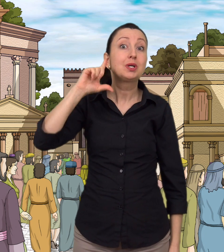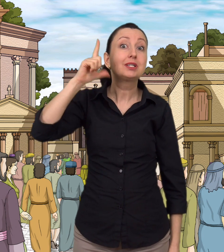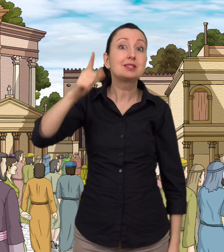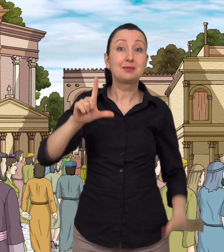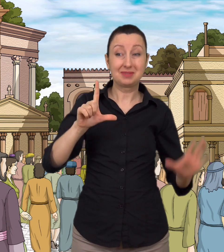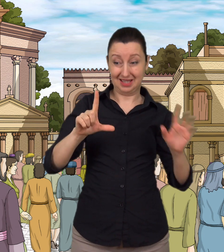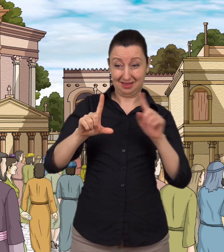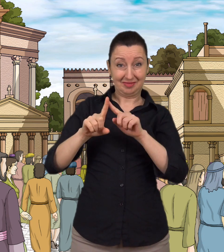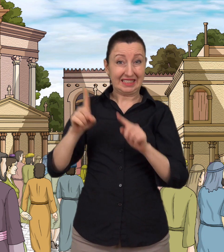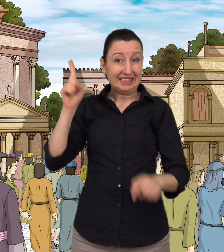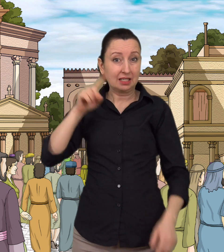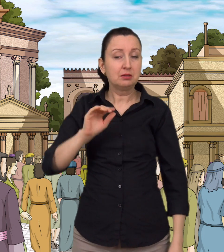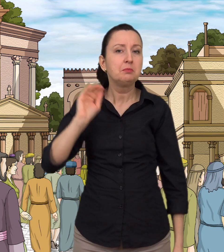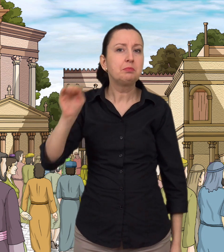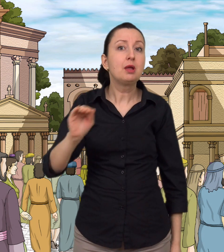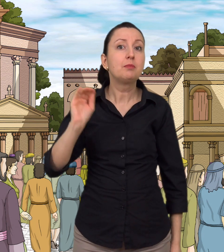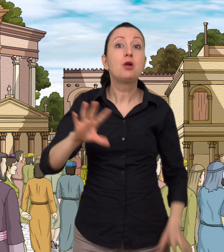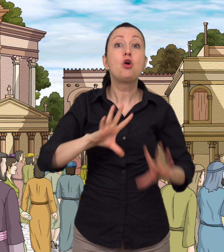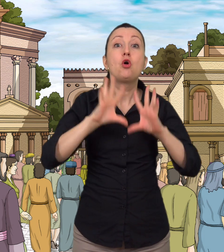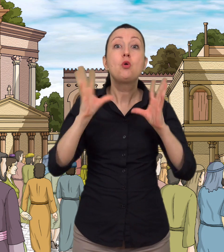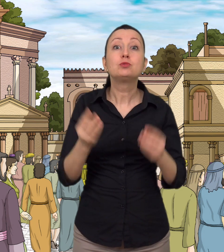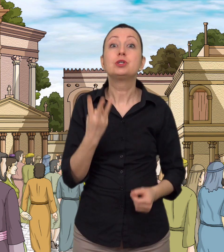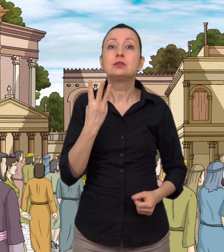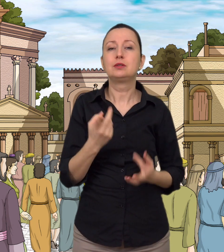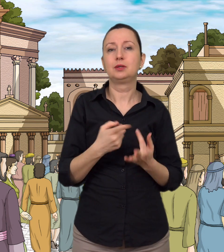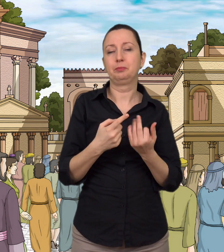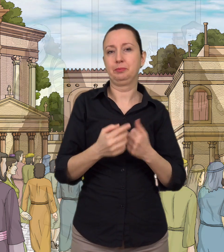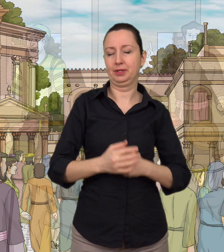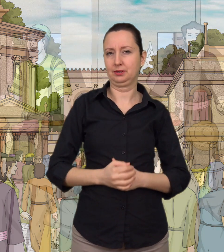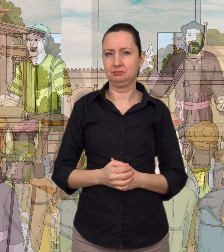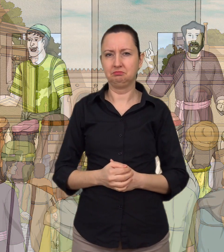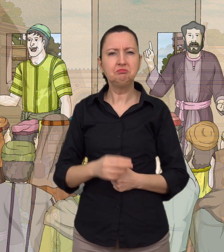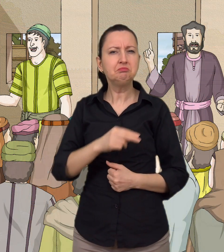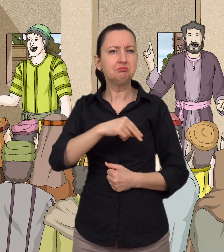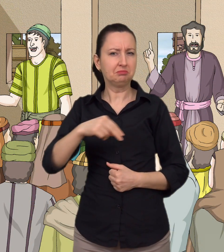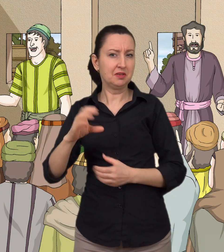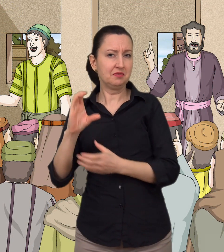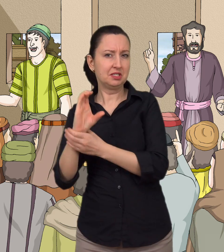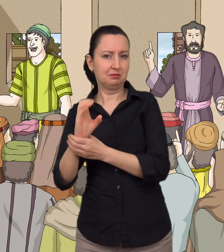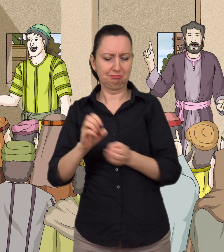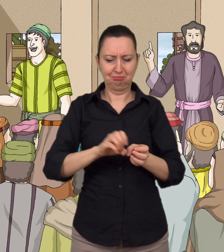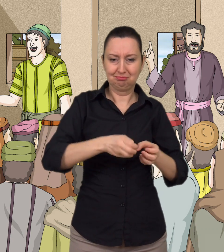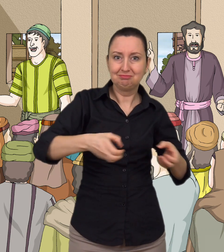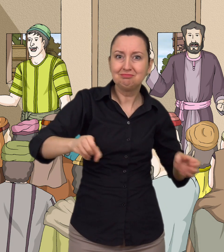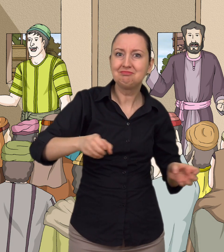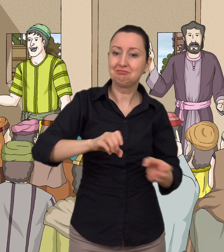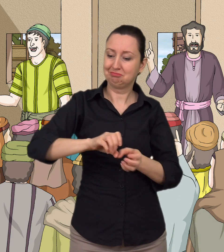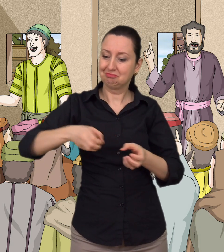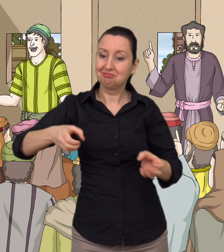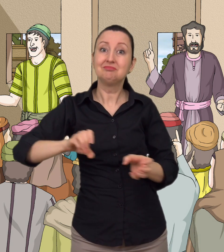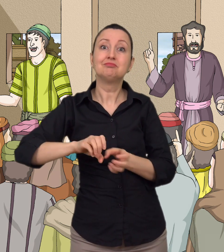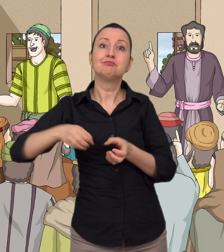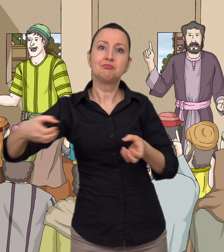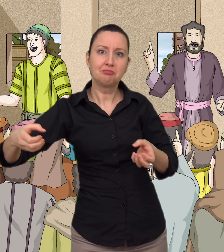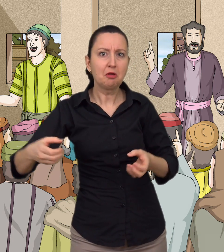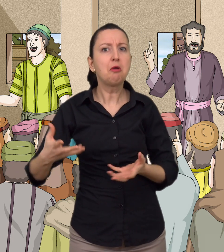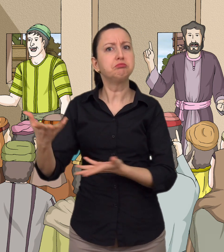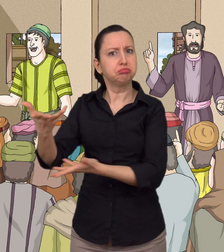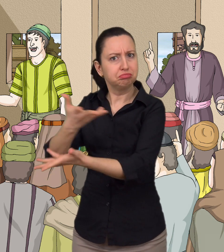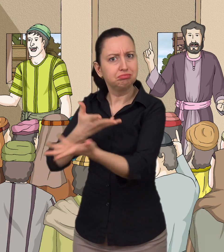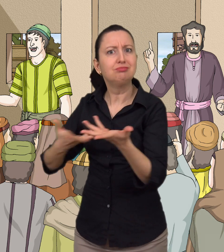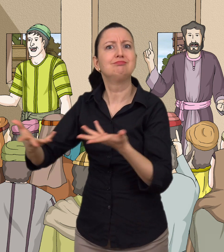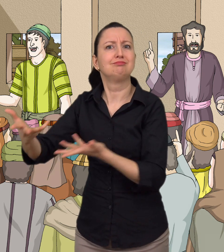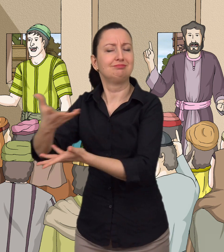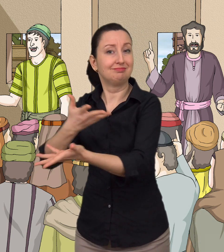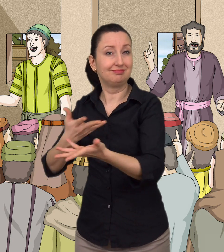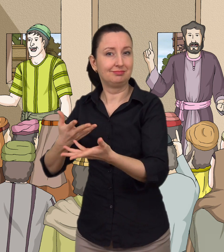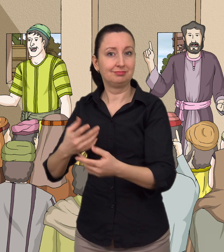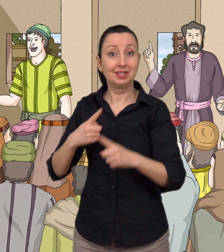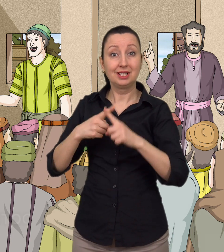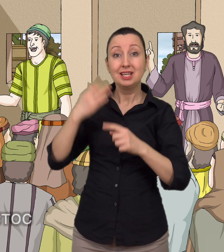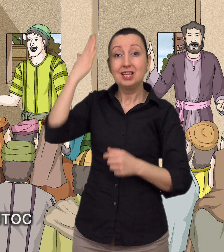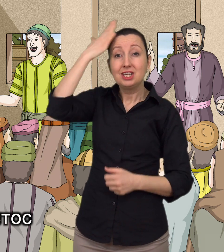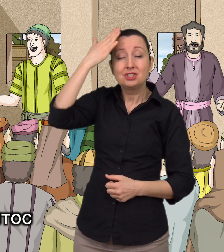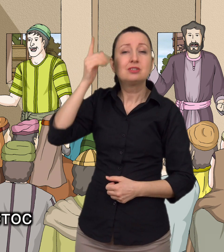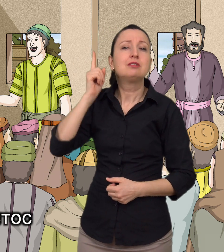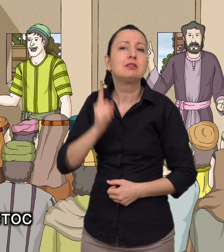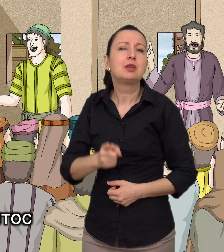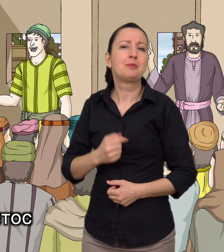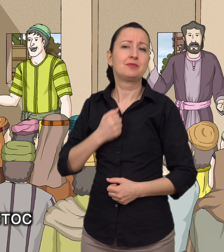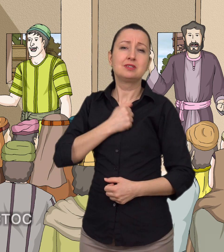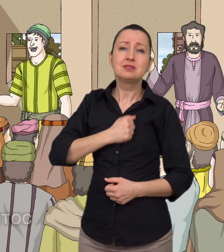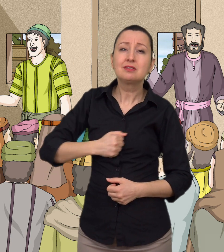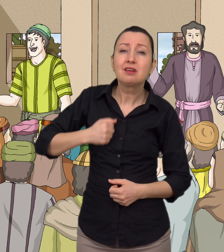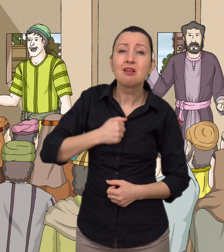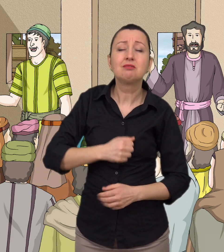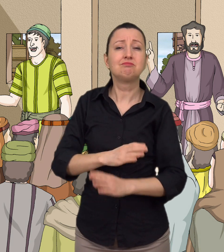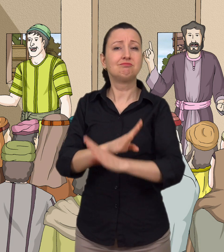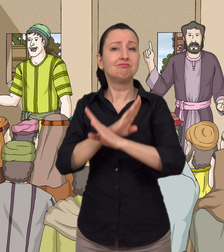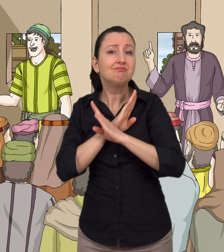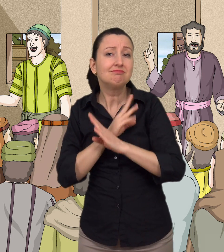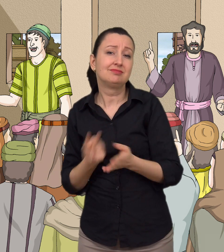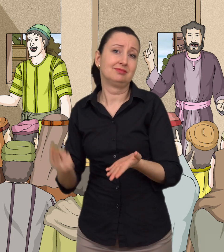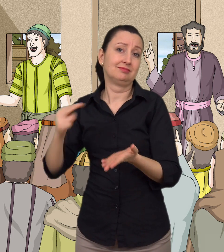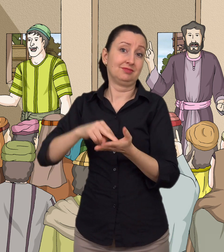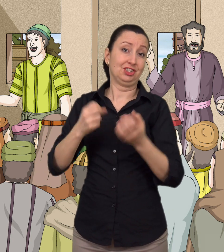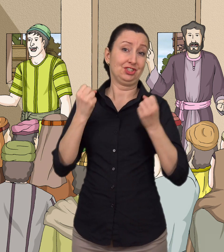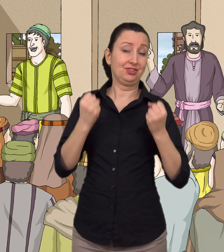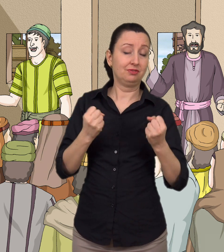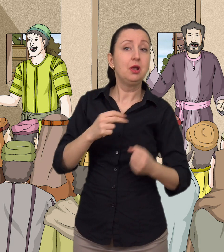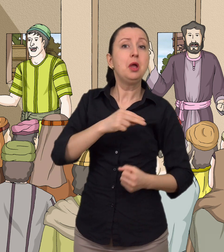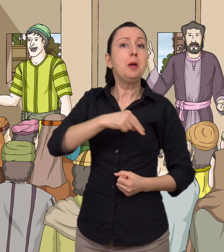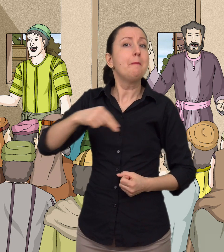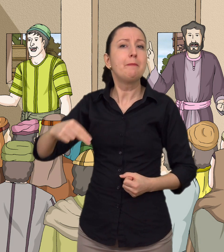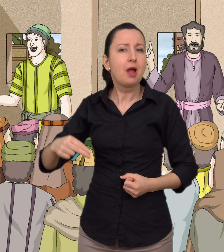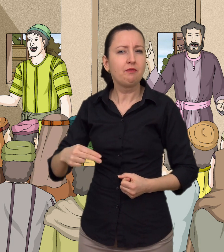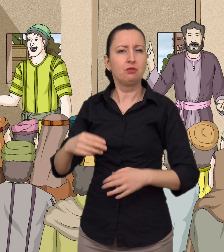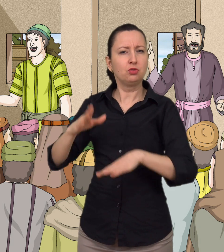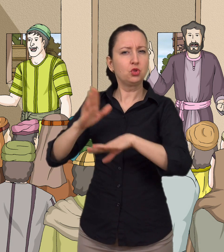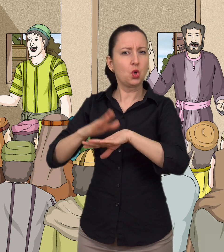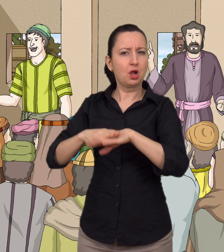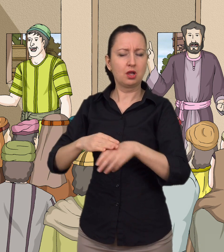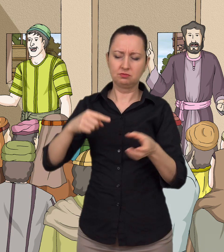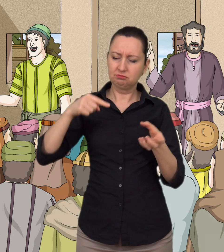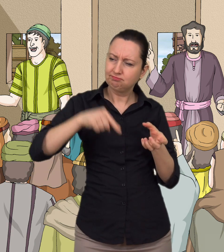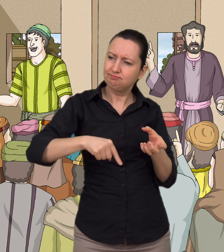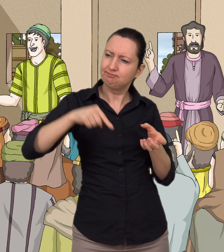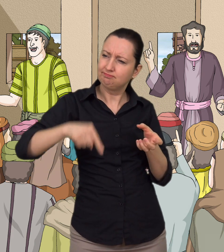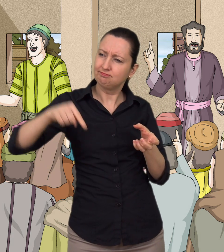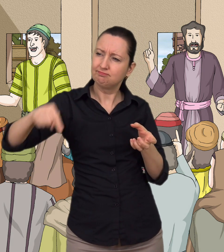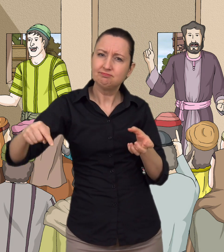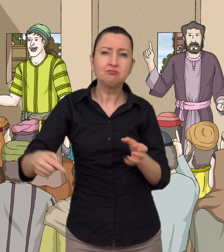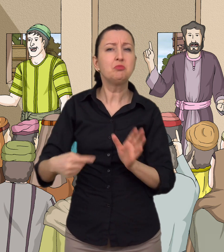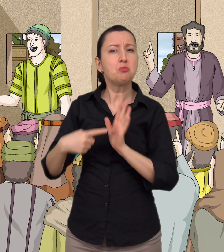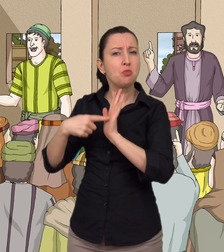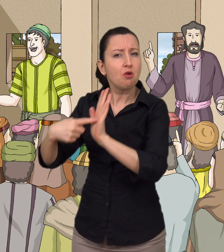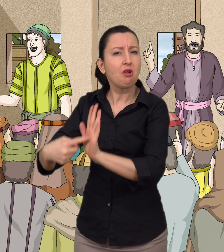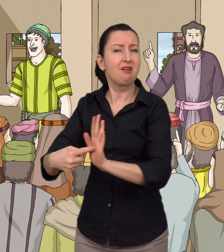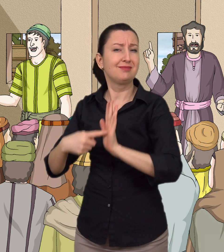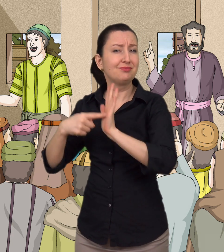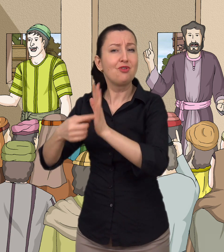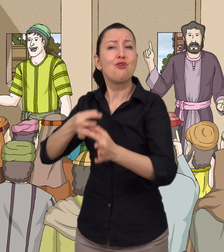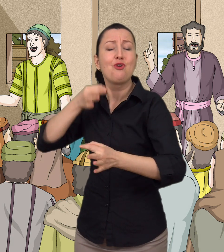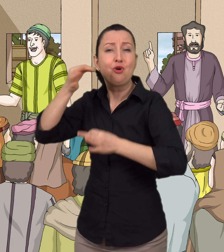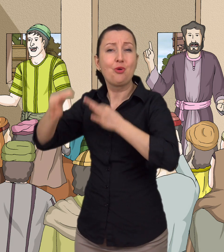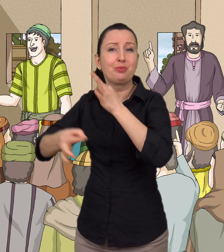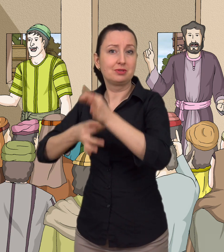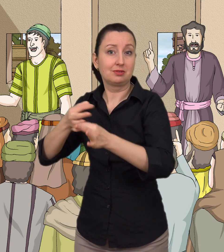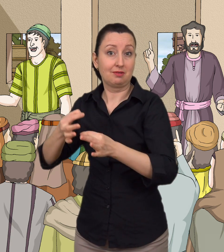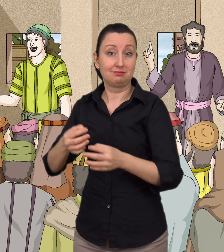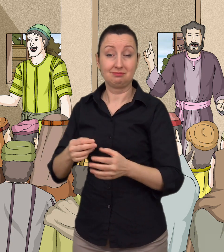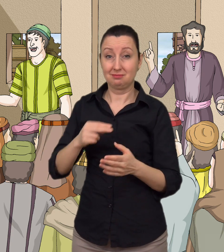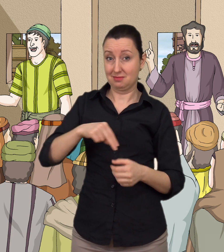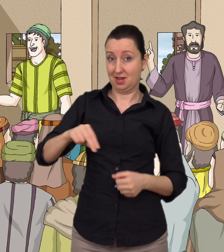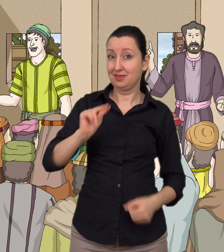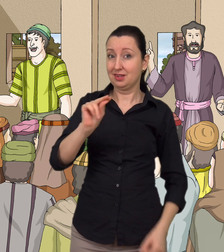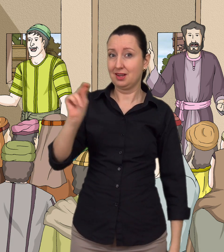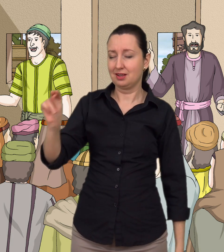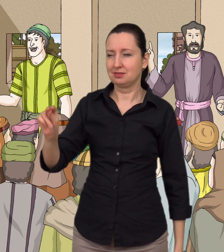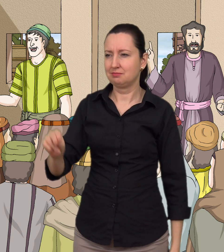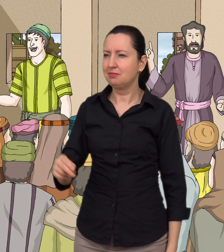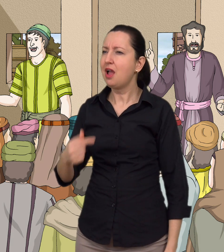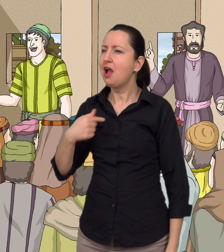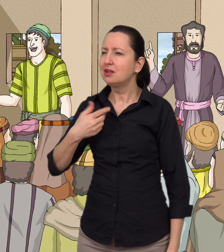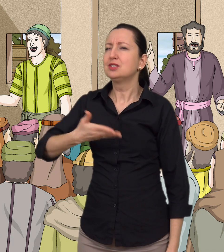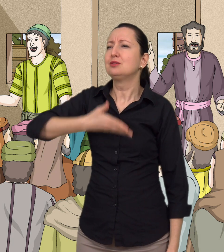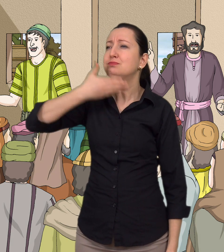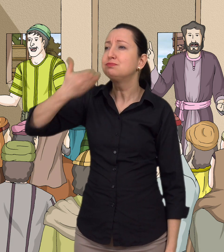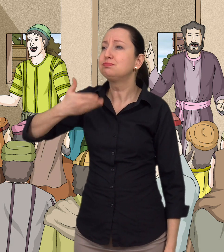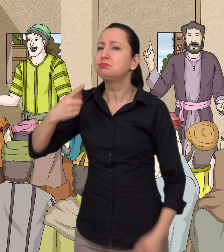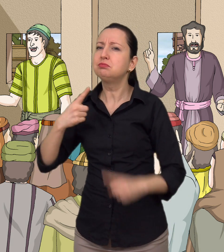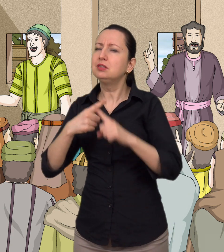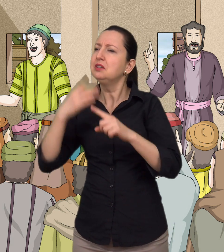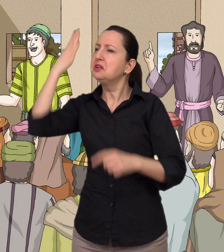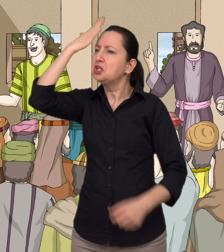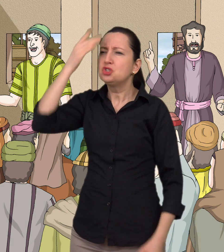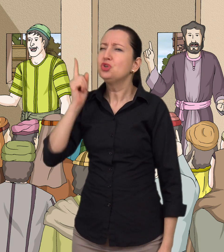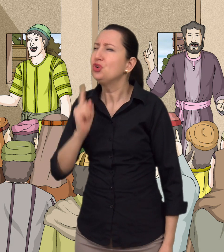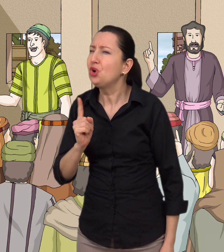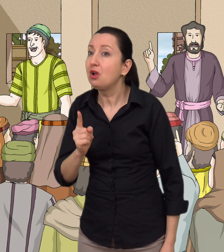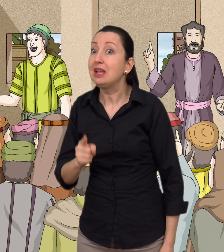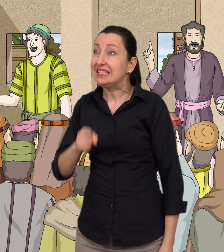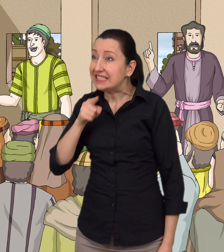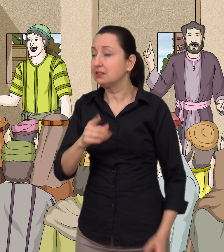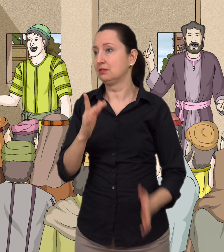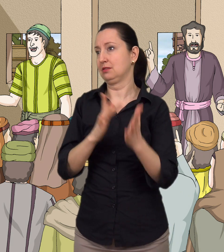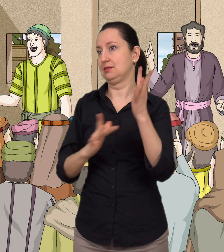As was his custom, Paul went into the synagogue, and on three Sabbaths he reasoned with them from the Scriptures, explaining and proving that the Christ had to suffer and rise from the dead.